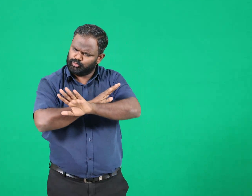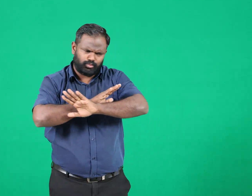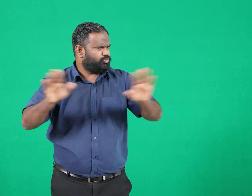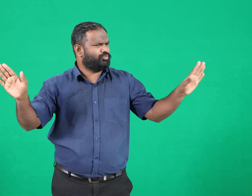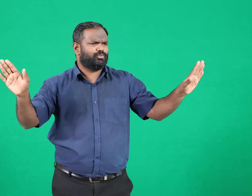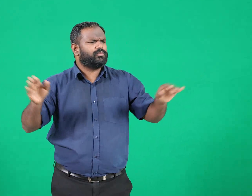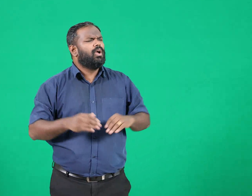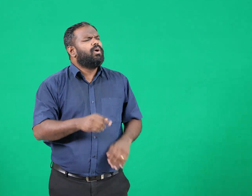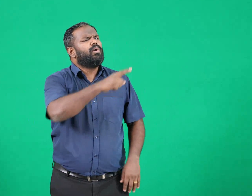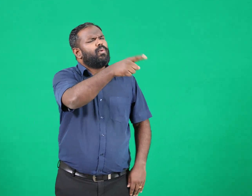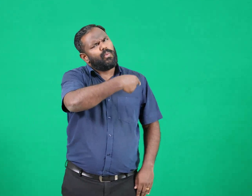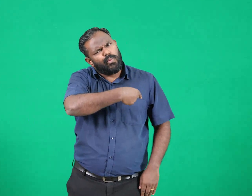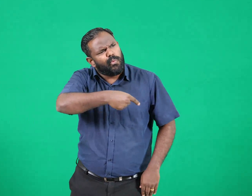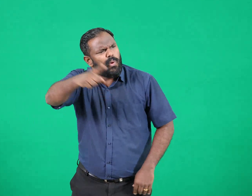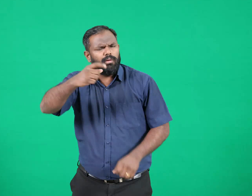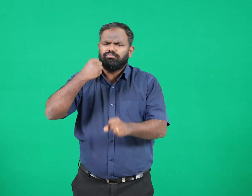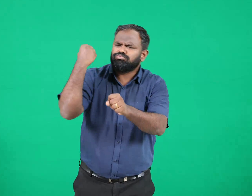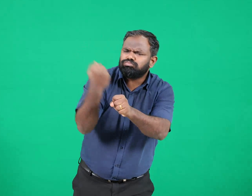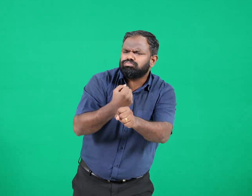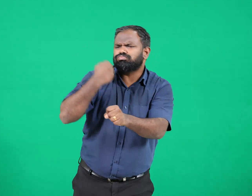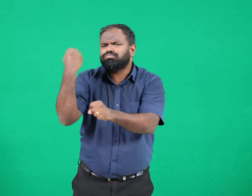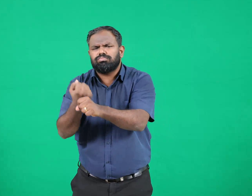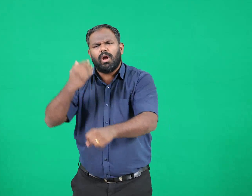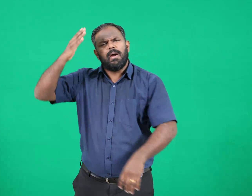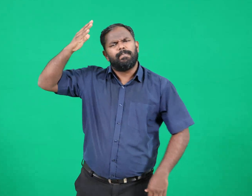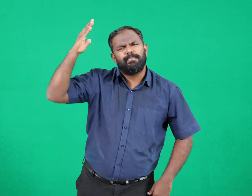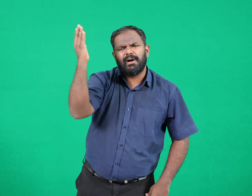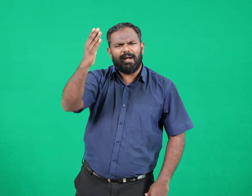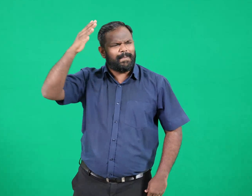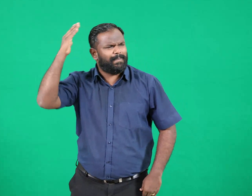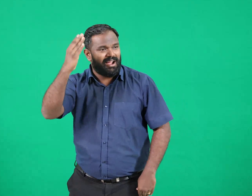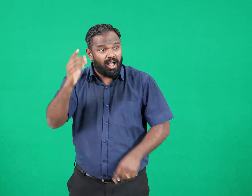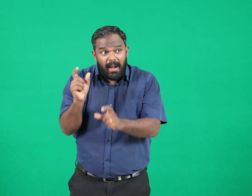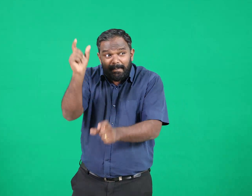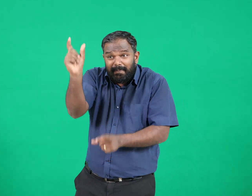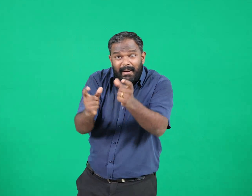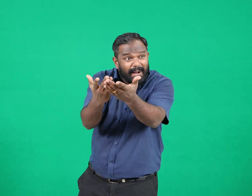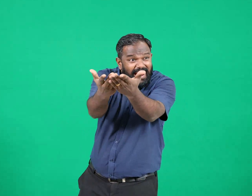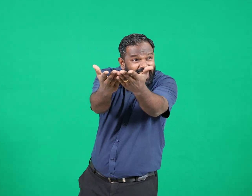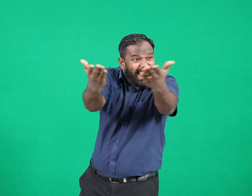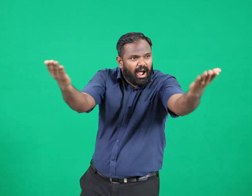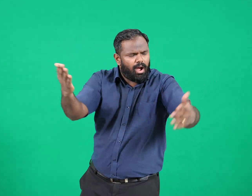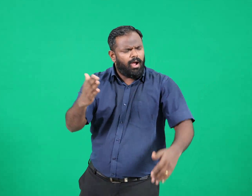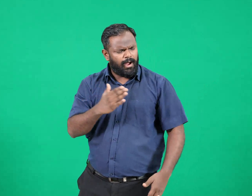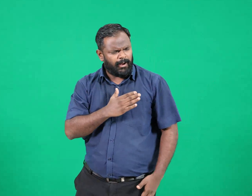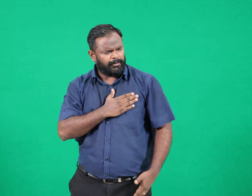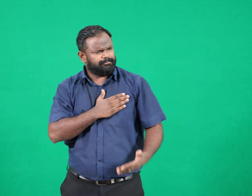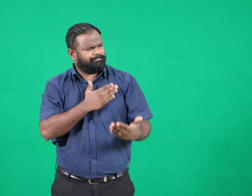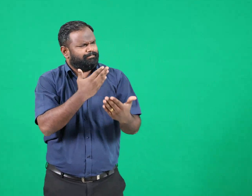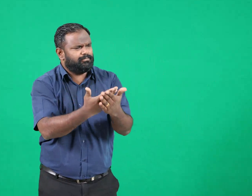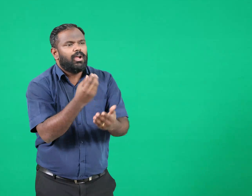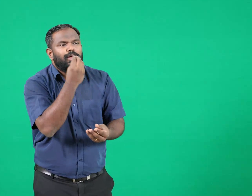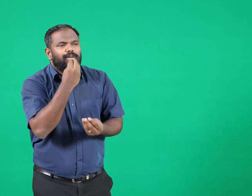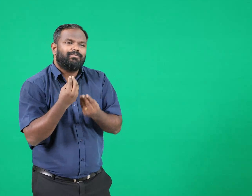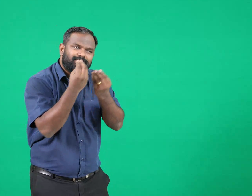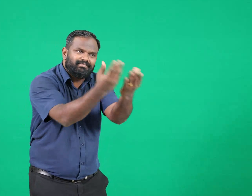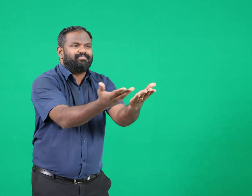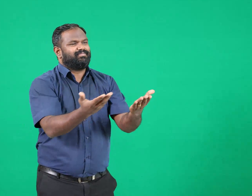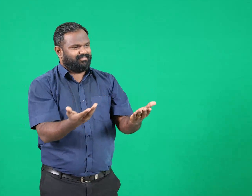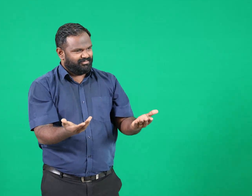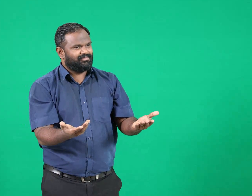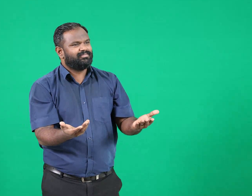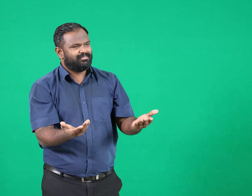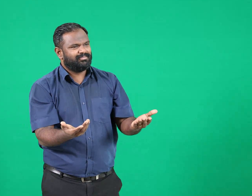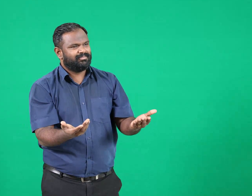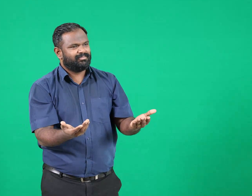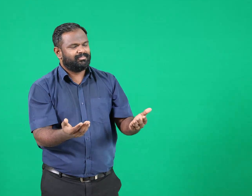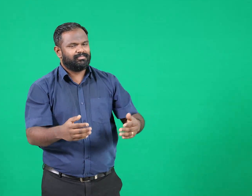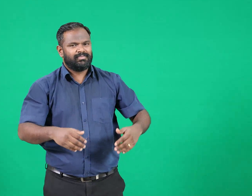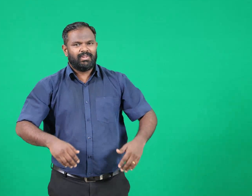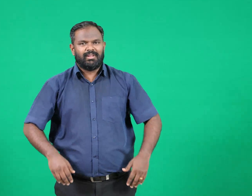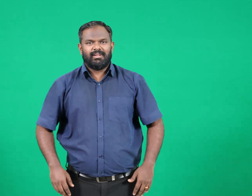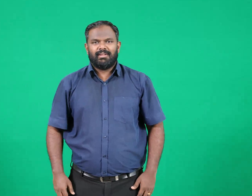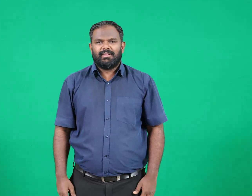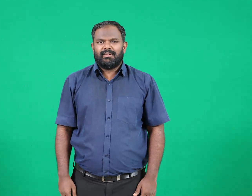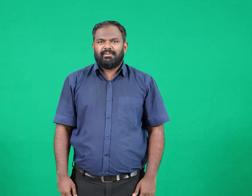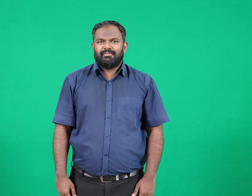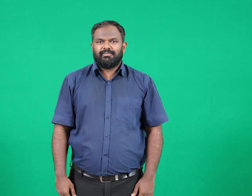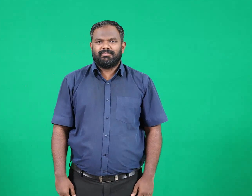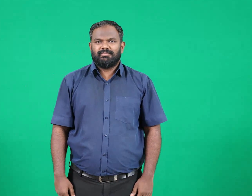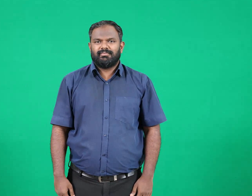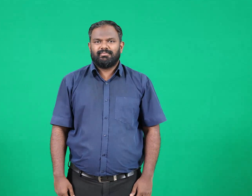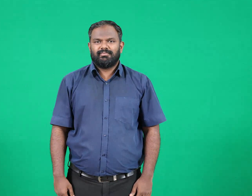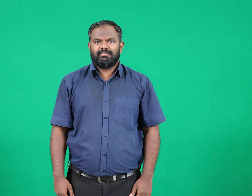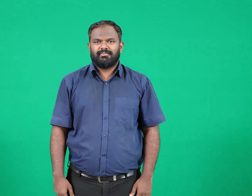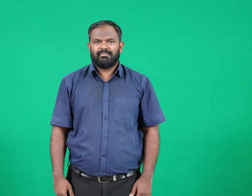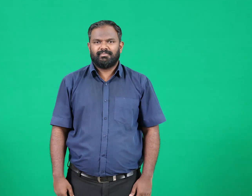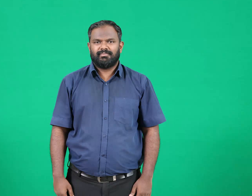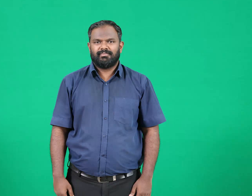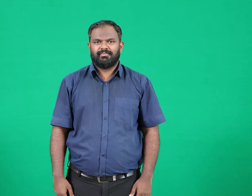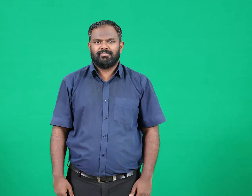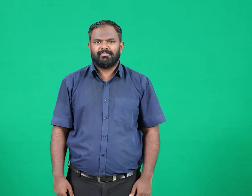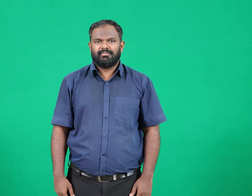for the worker is worthy of his provisions.